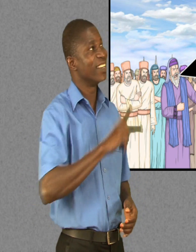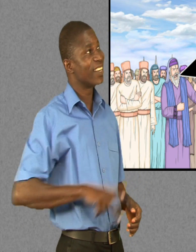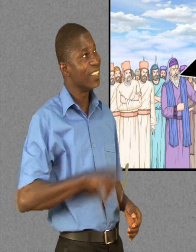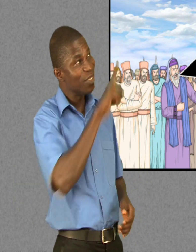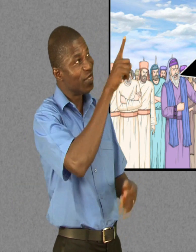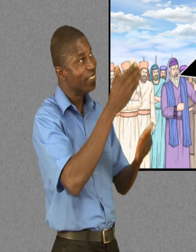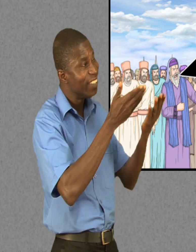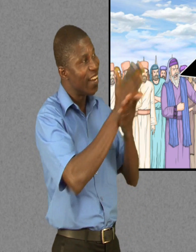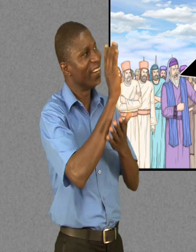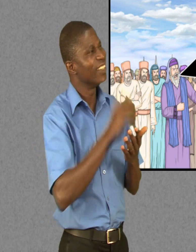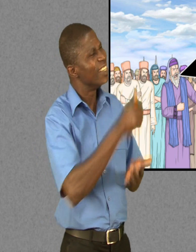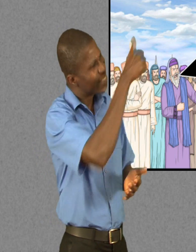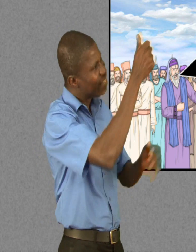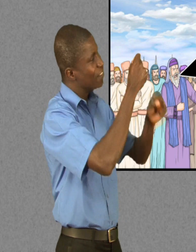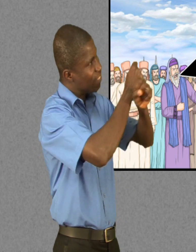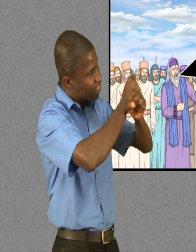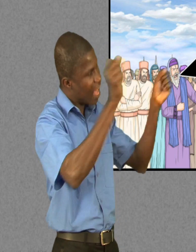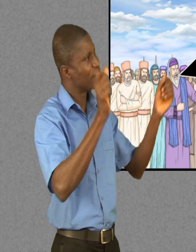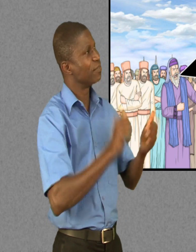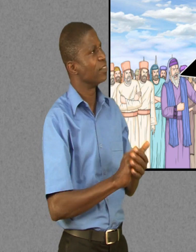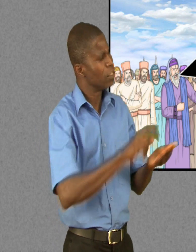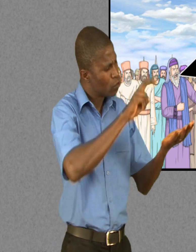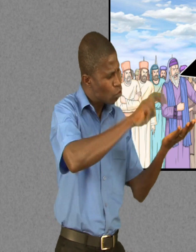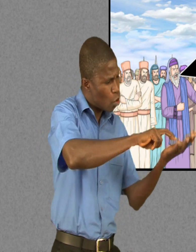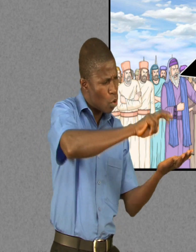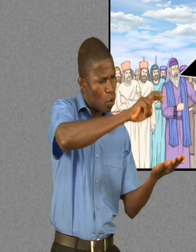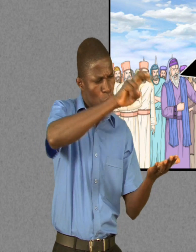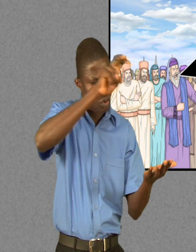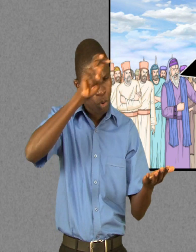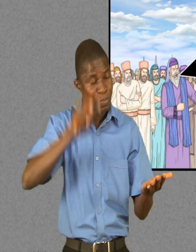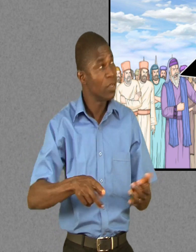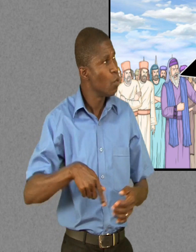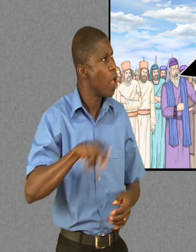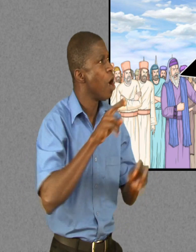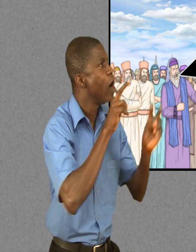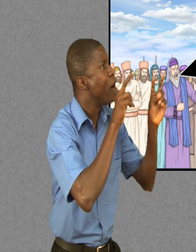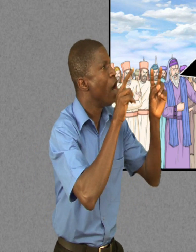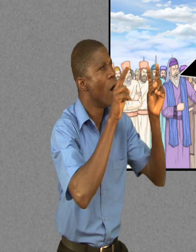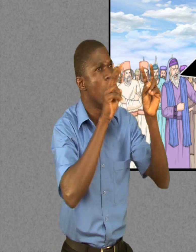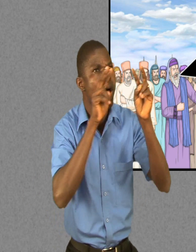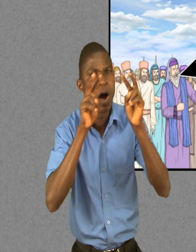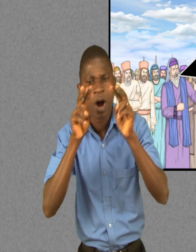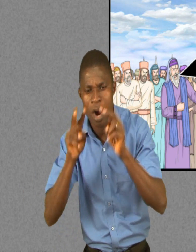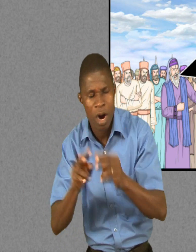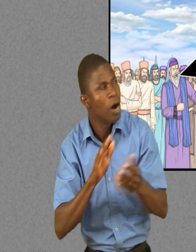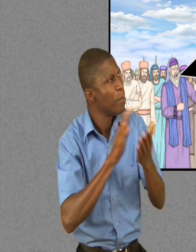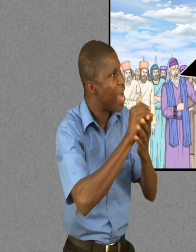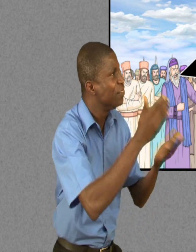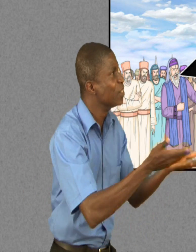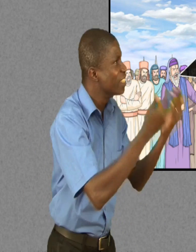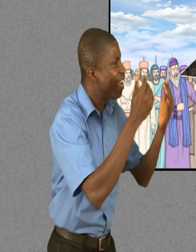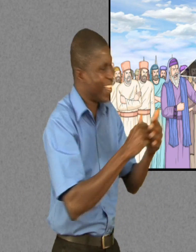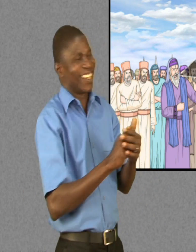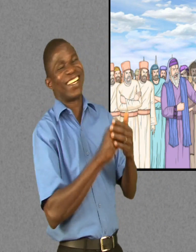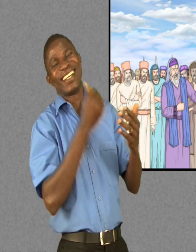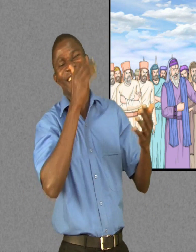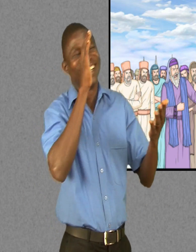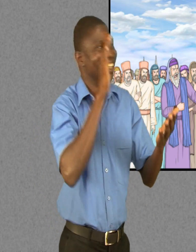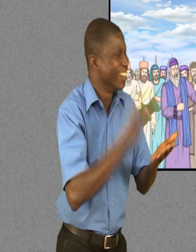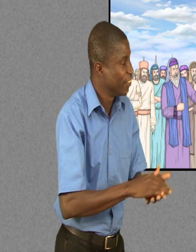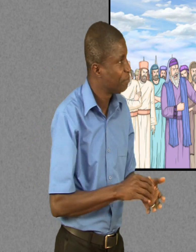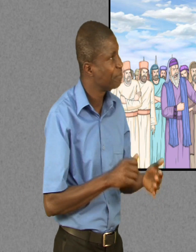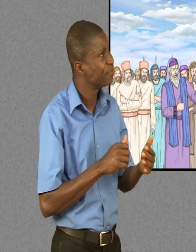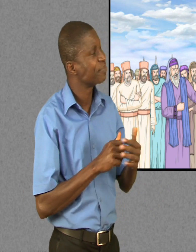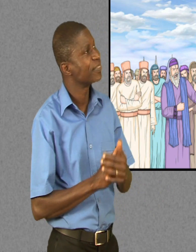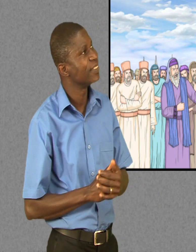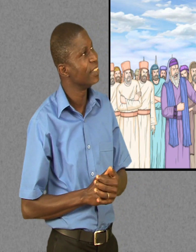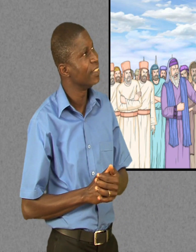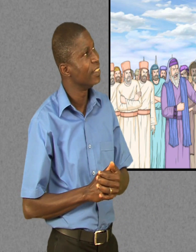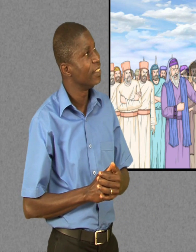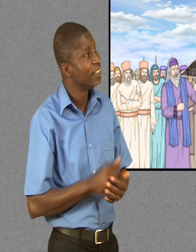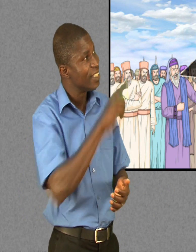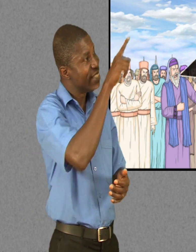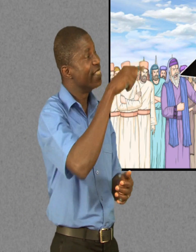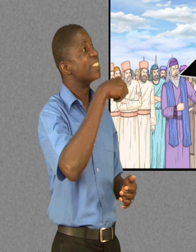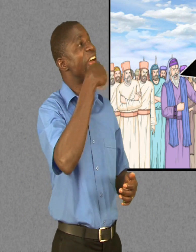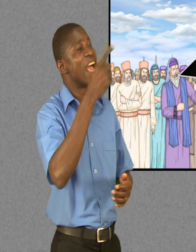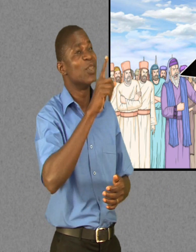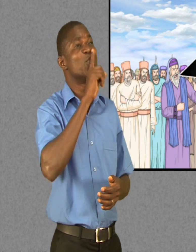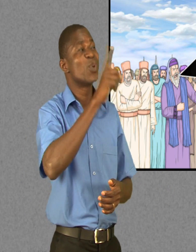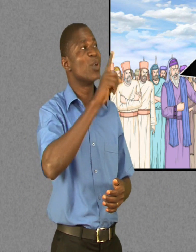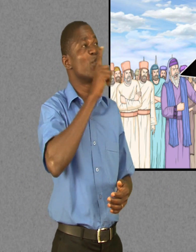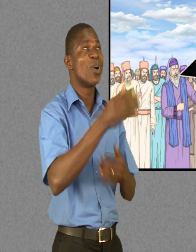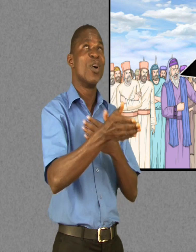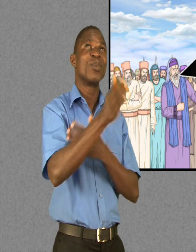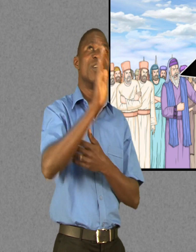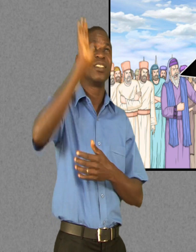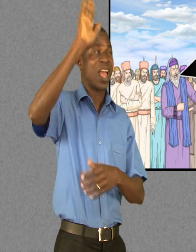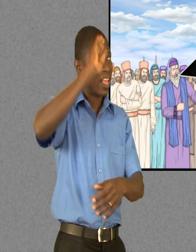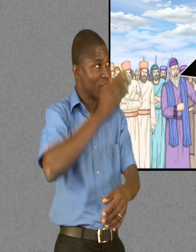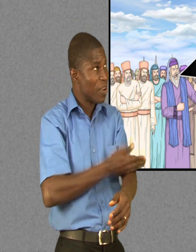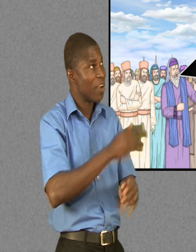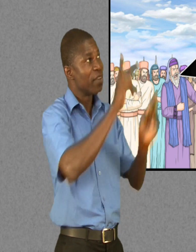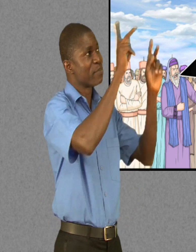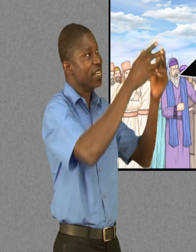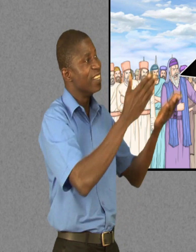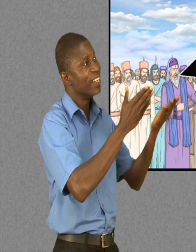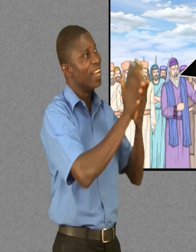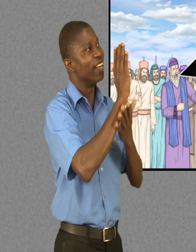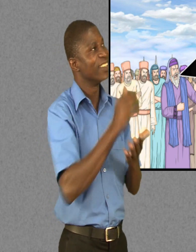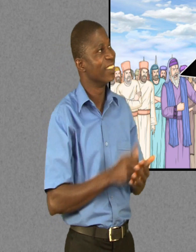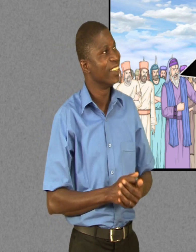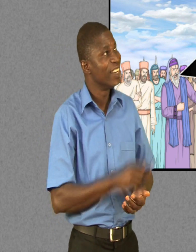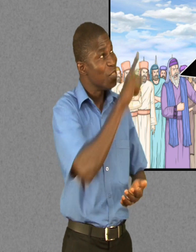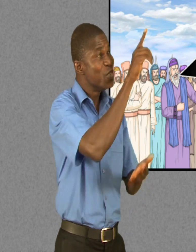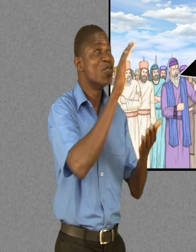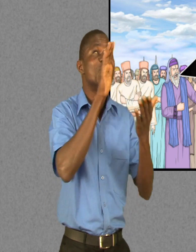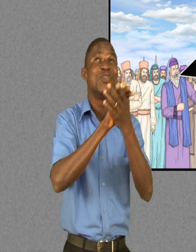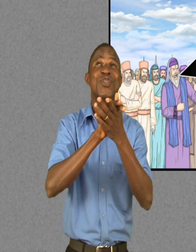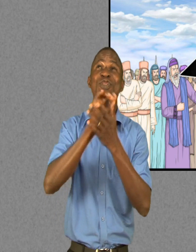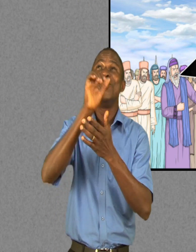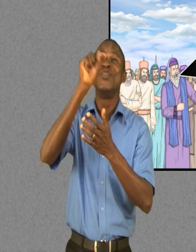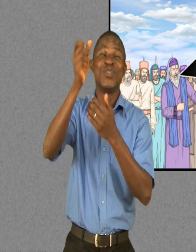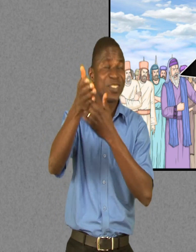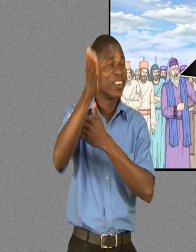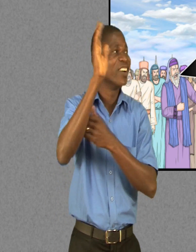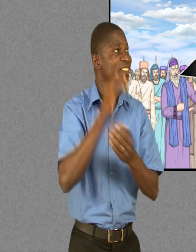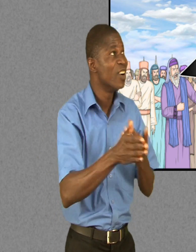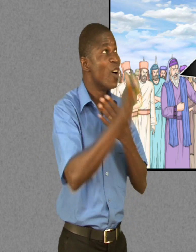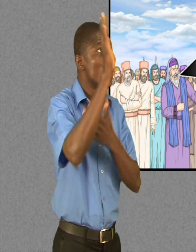Let Him come down now from the cross, and we will believe in Him. He trusts in God.